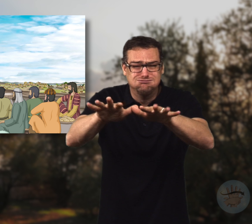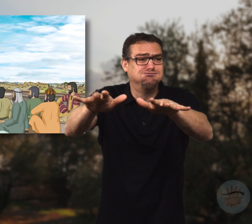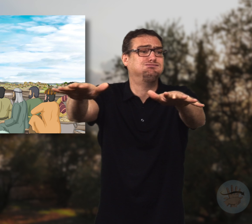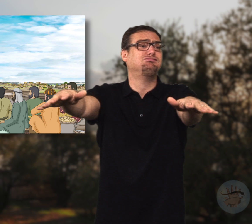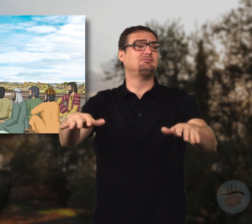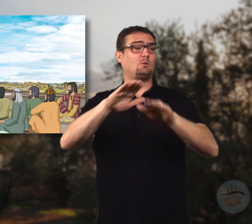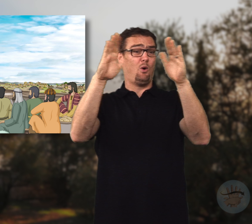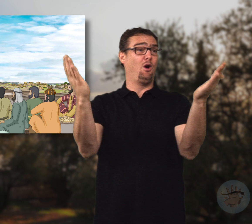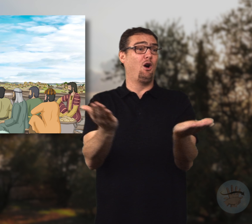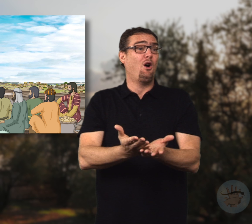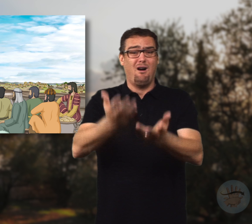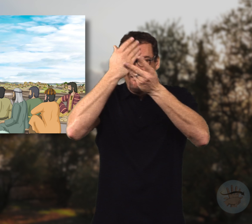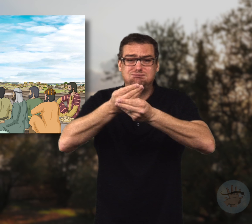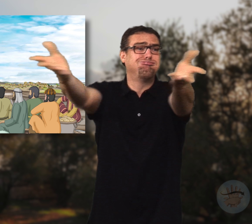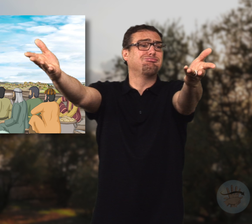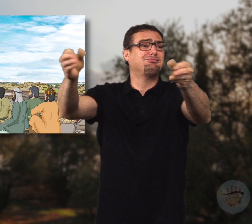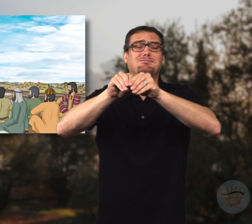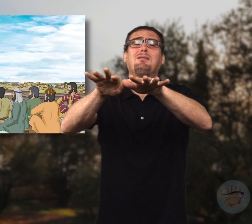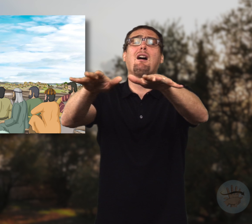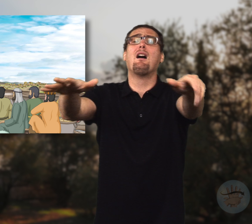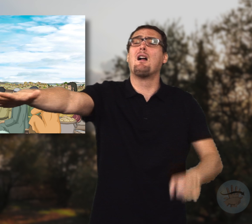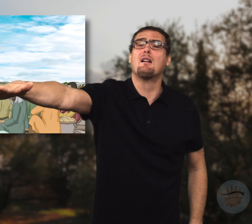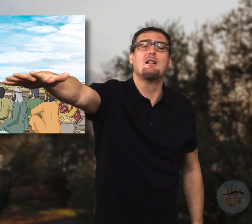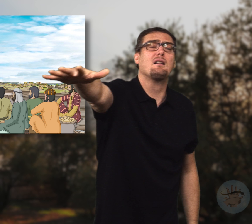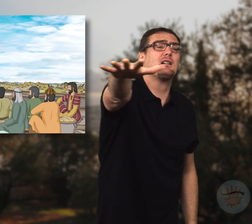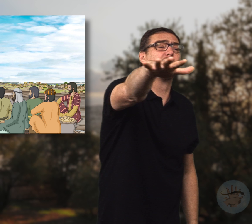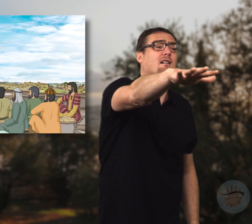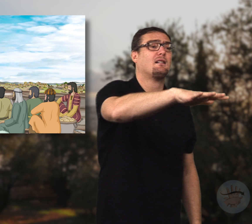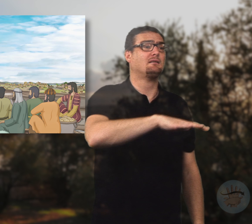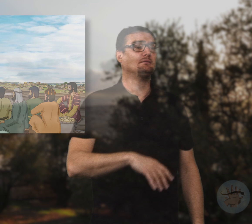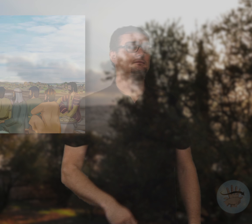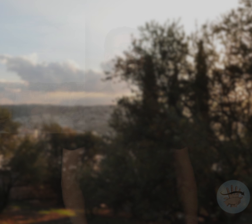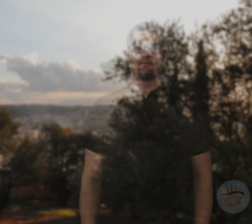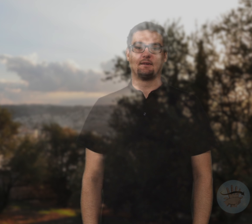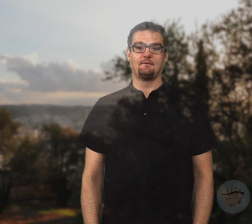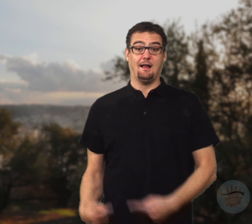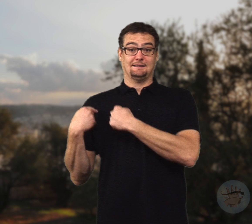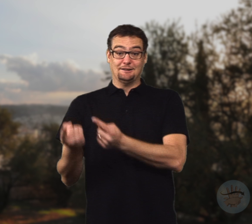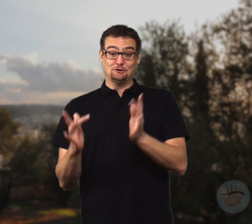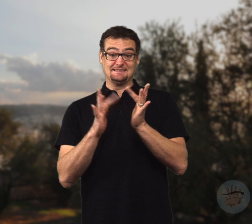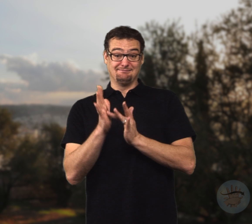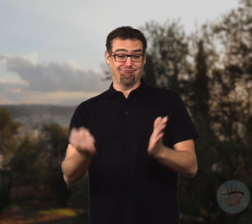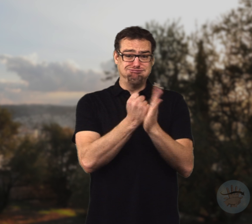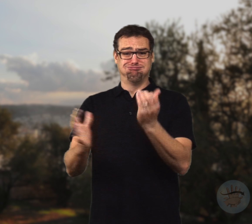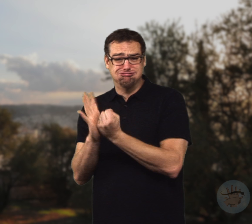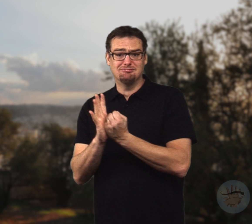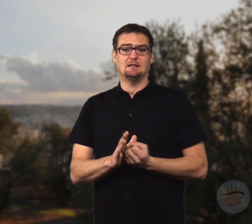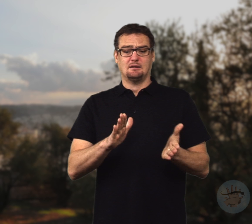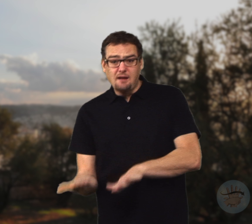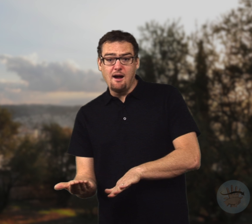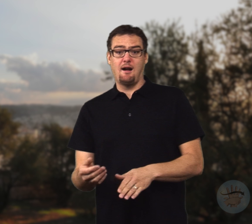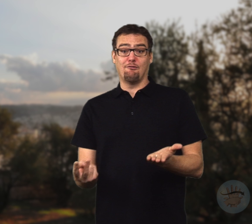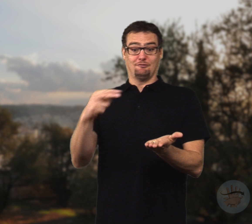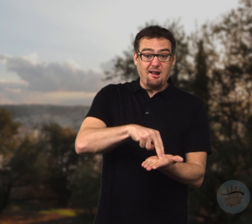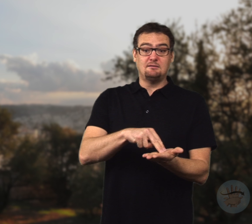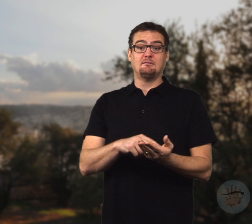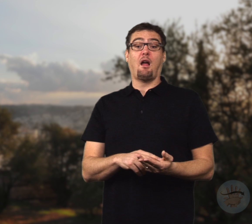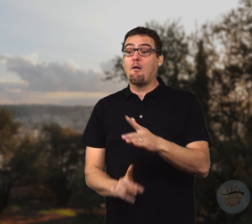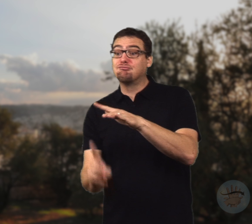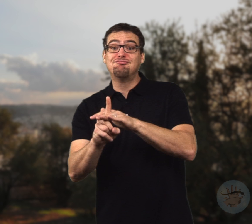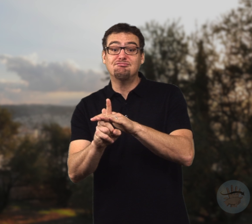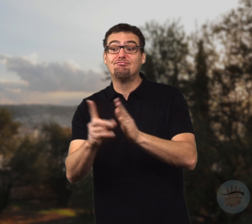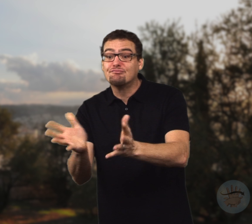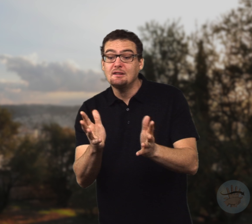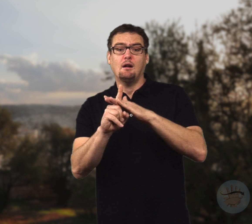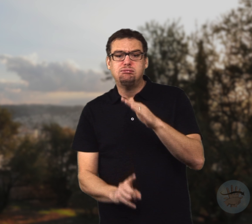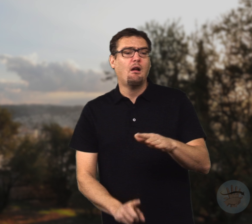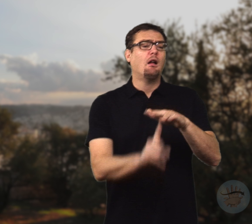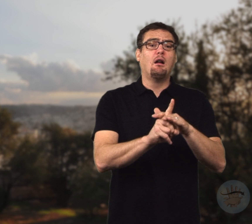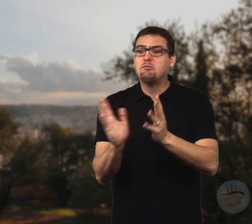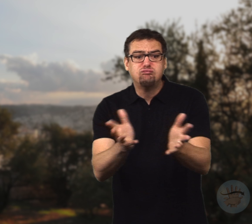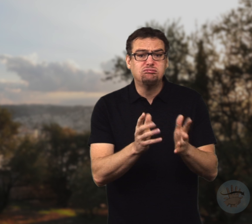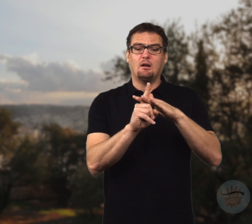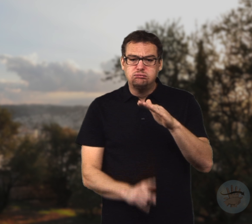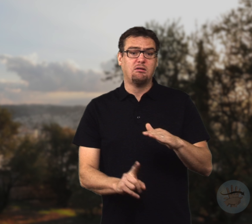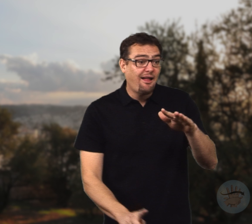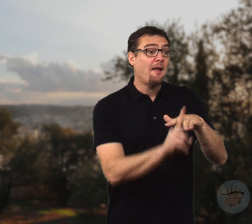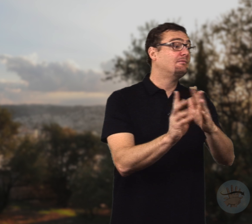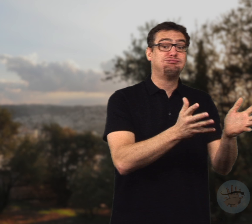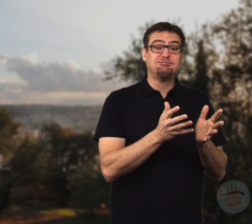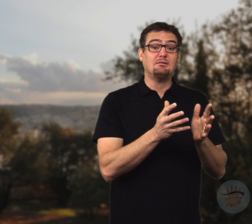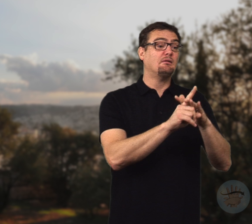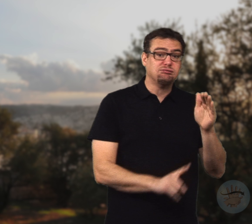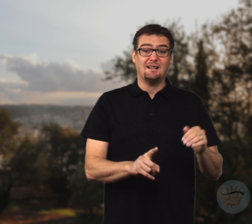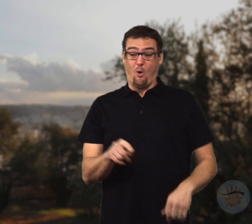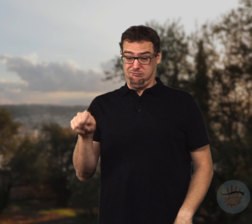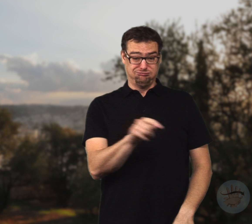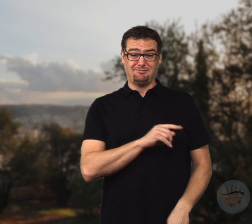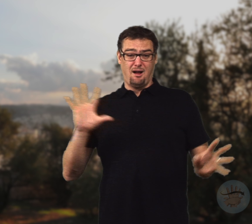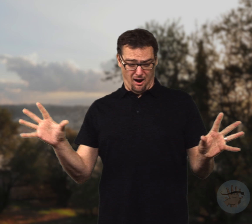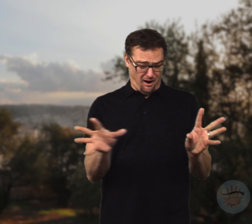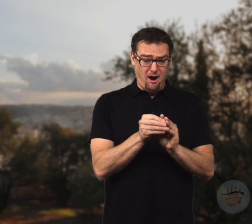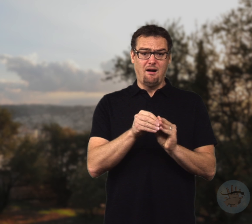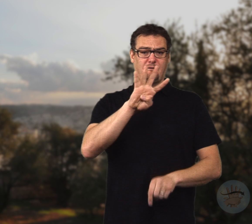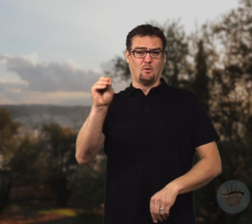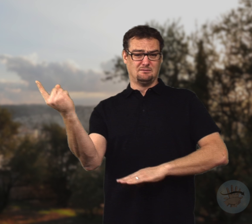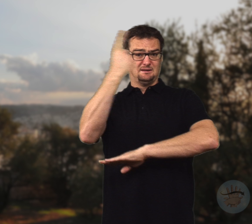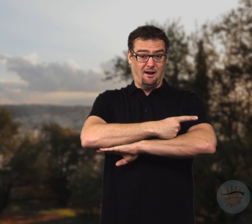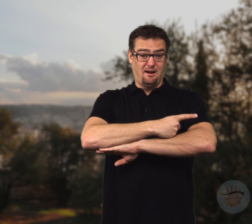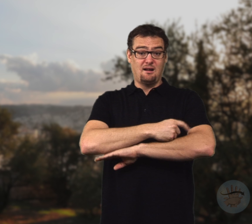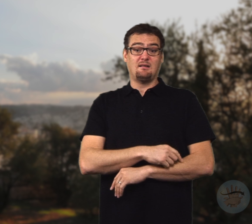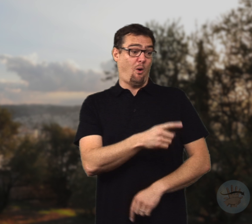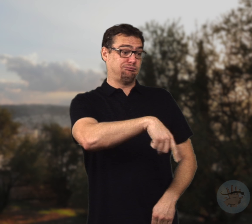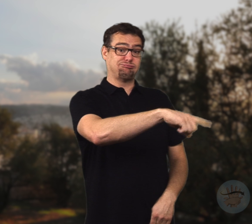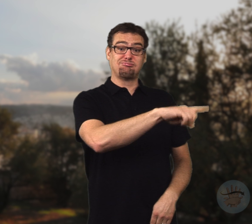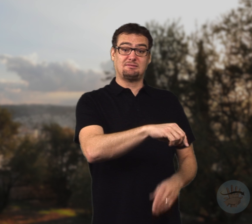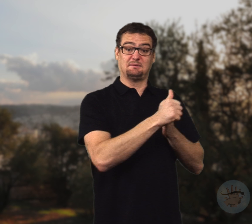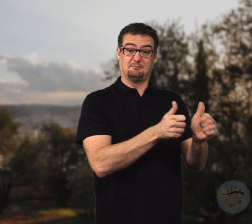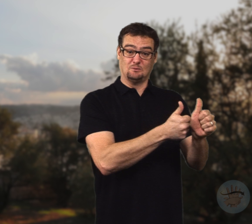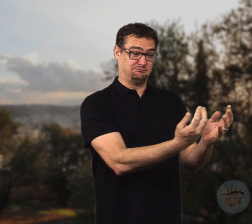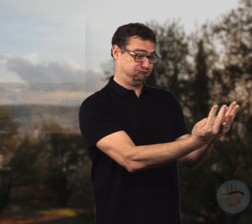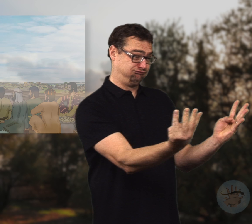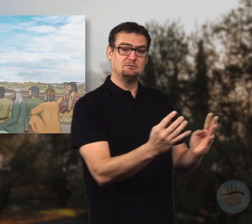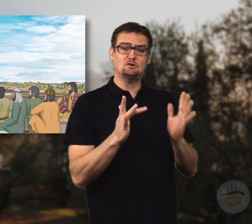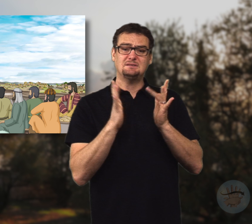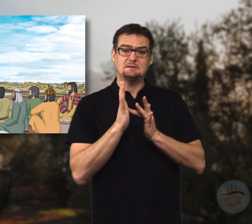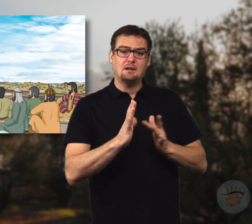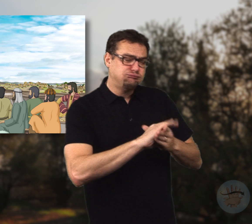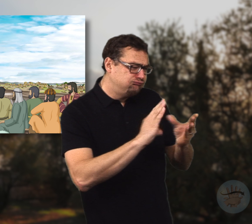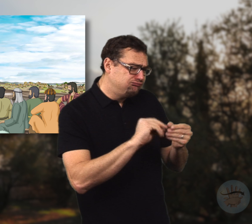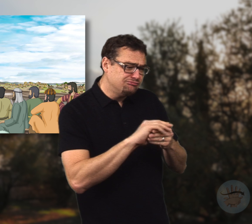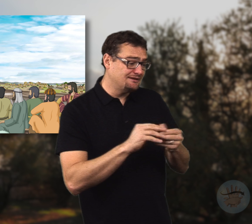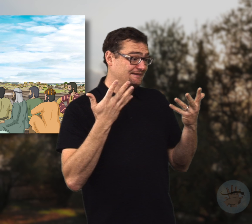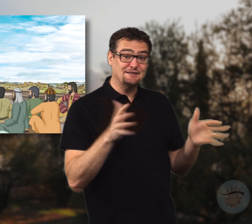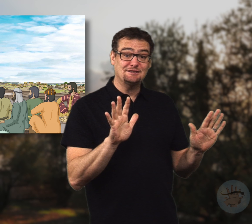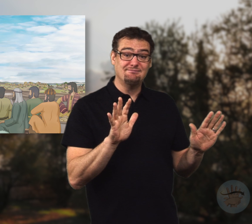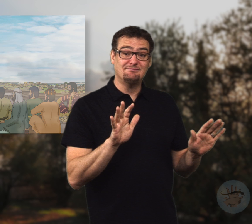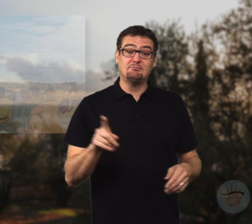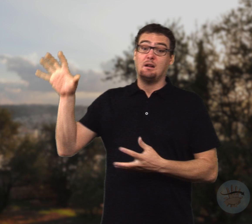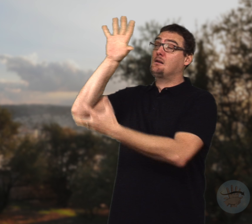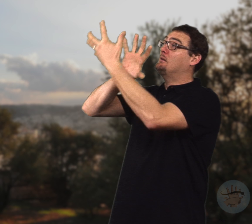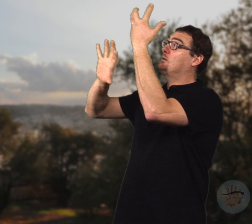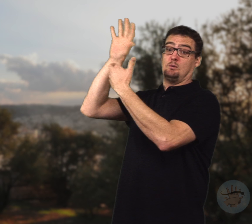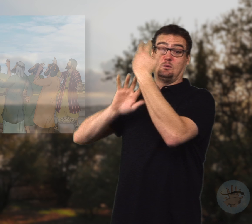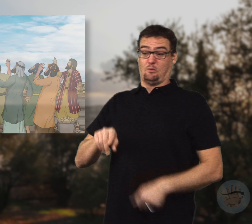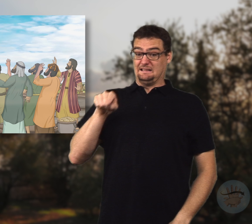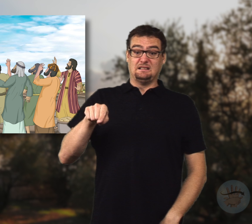But you will receive power when the Holy Spirit comes upon you, and you will be My witnesses in Jerusalem, and in all Judea and Samaria, and to the ends of the earth.”